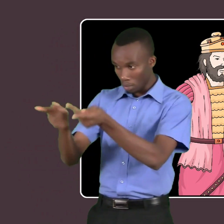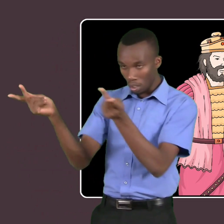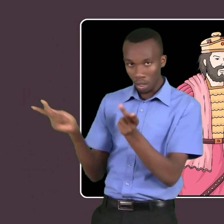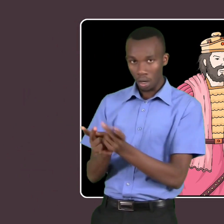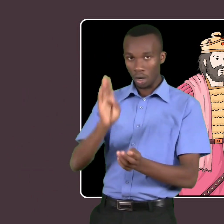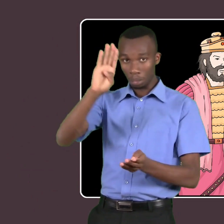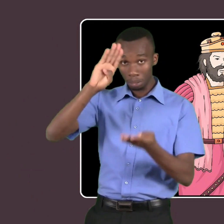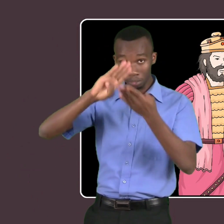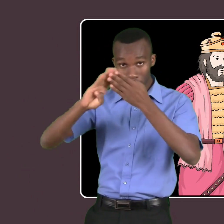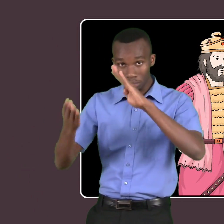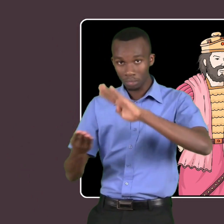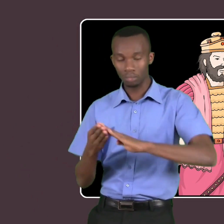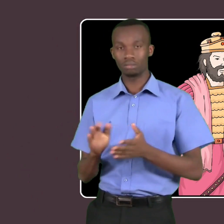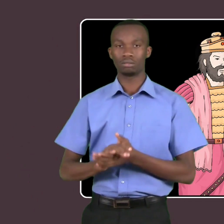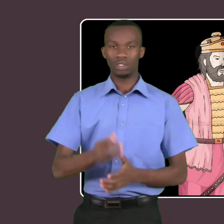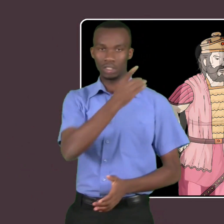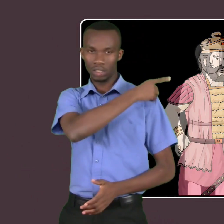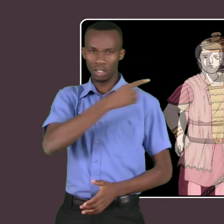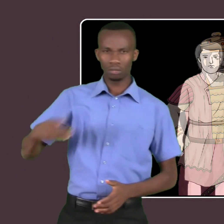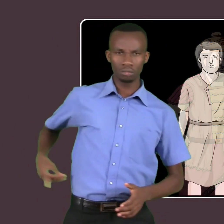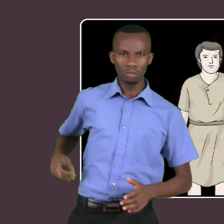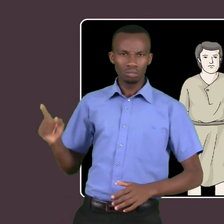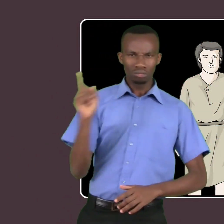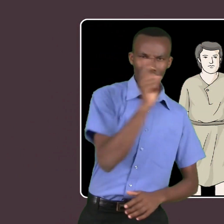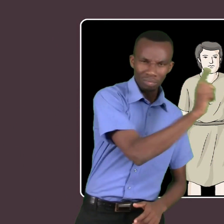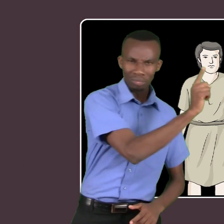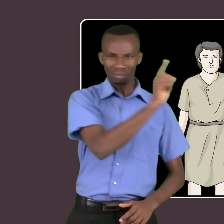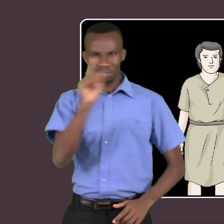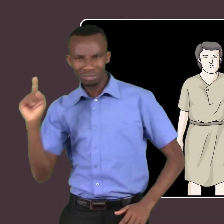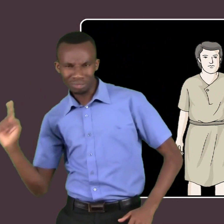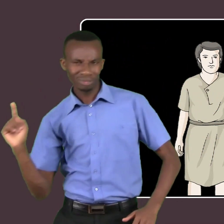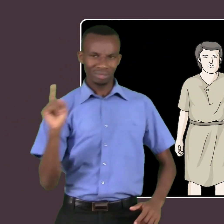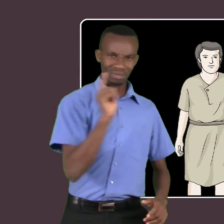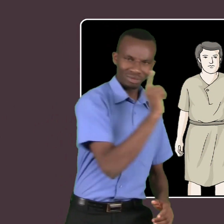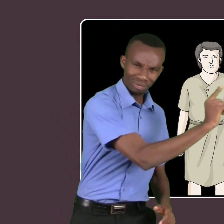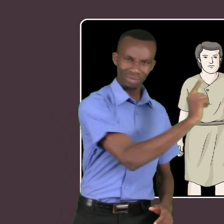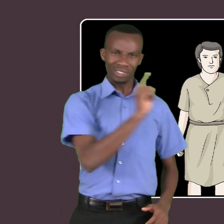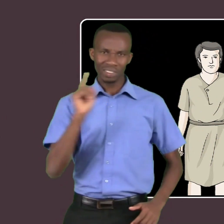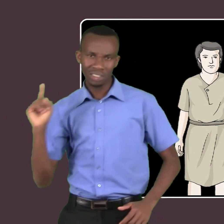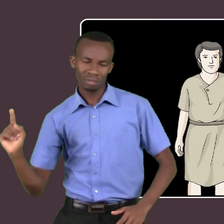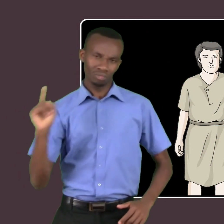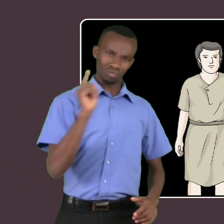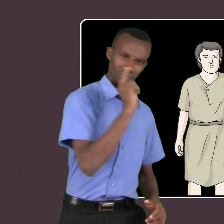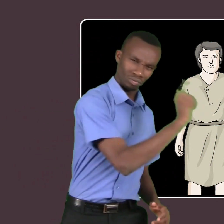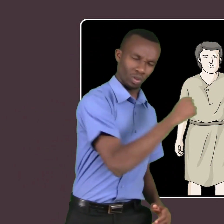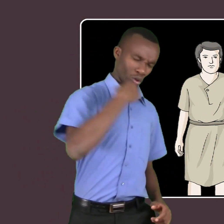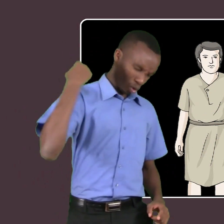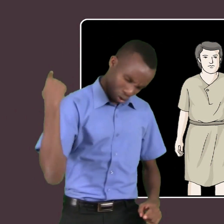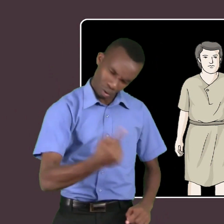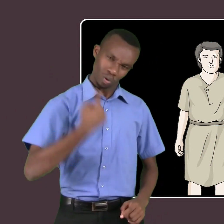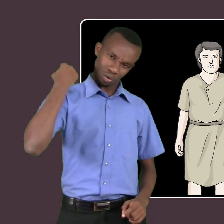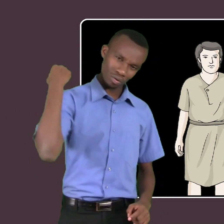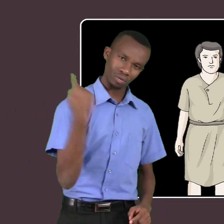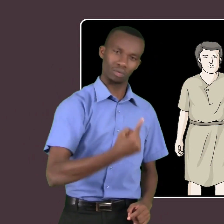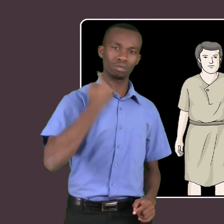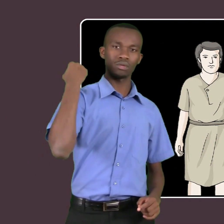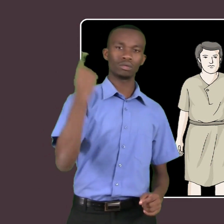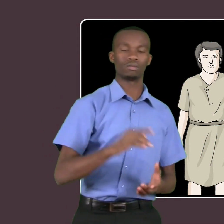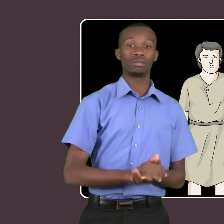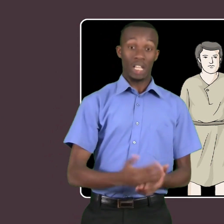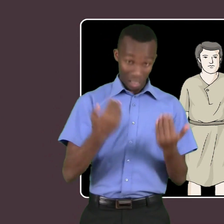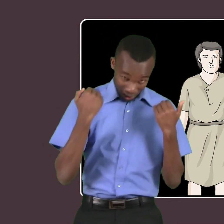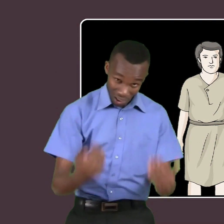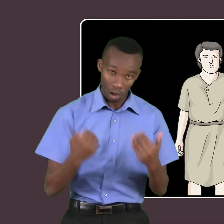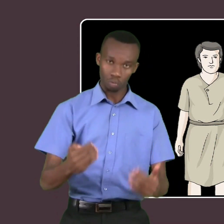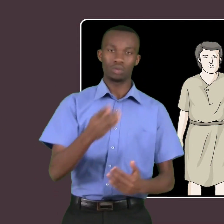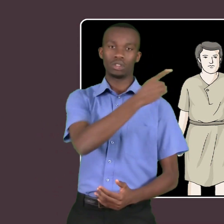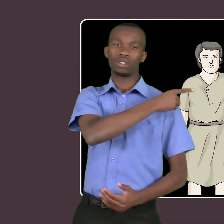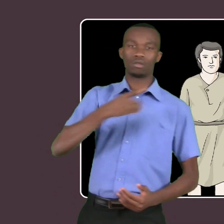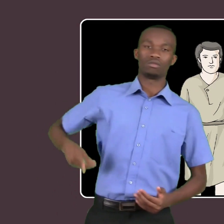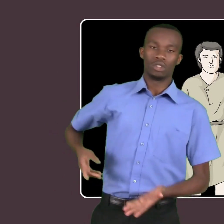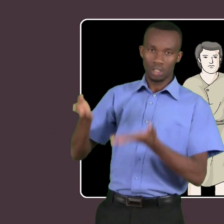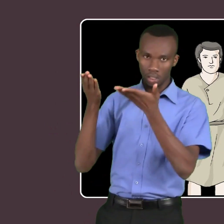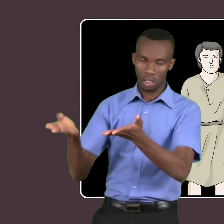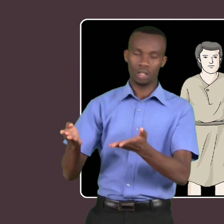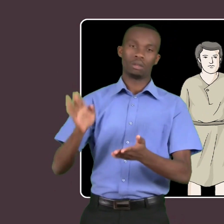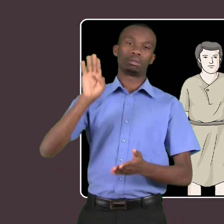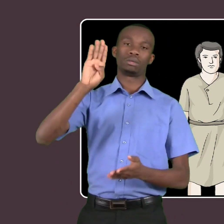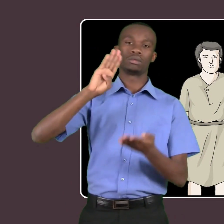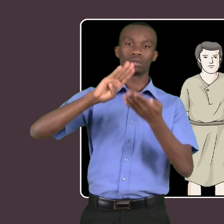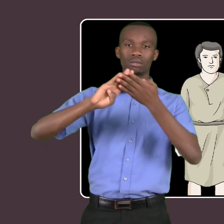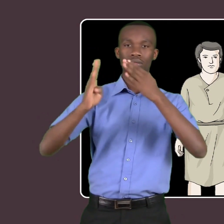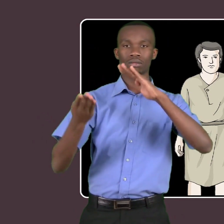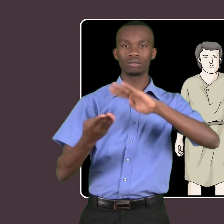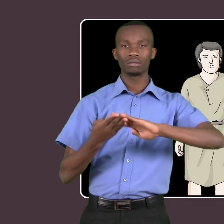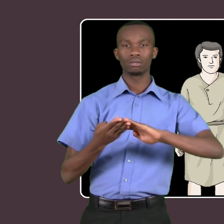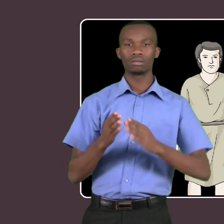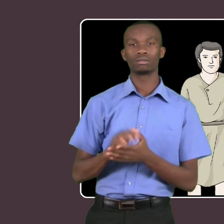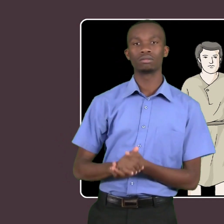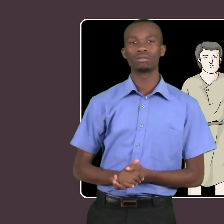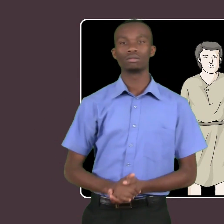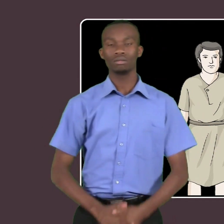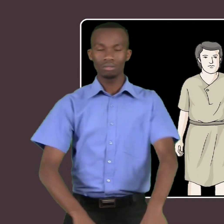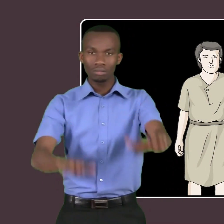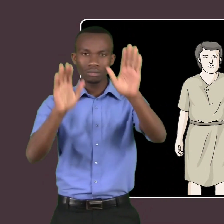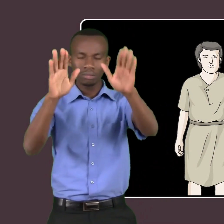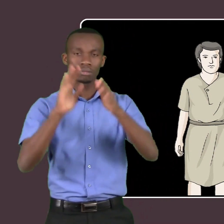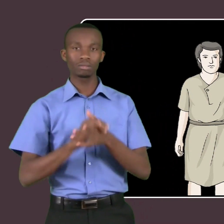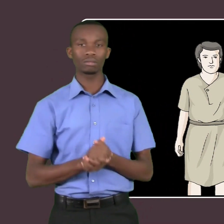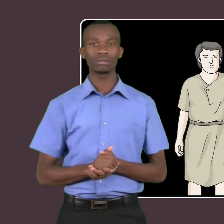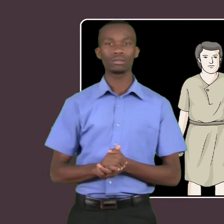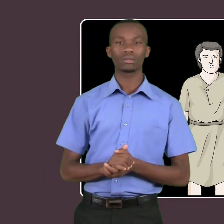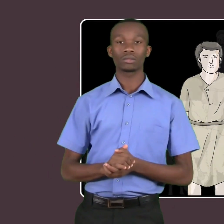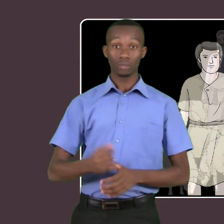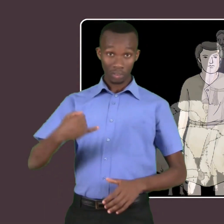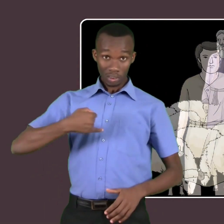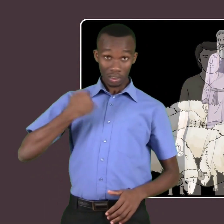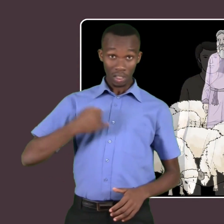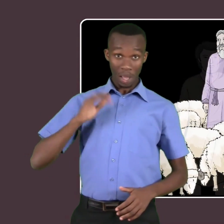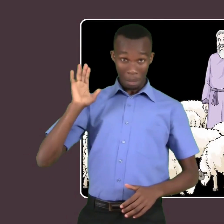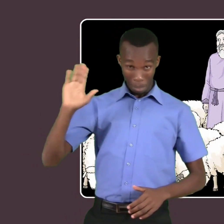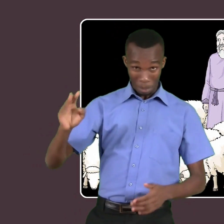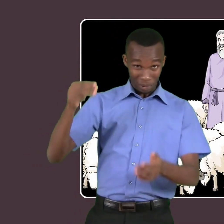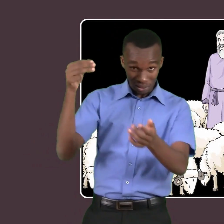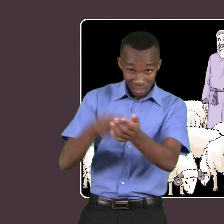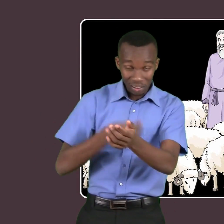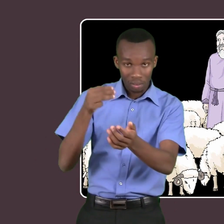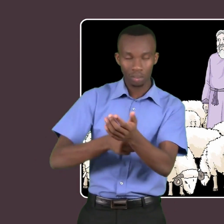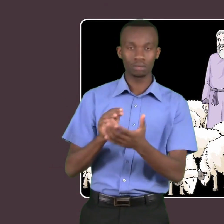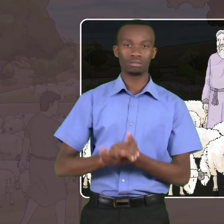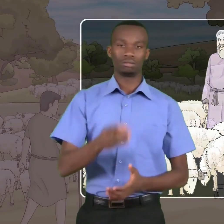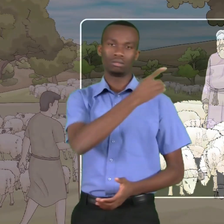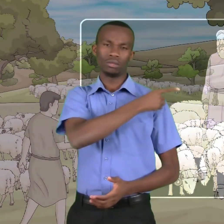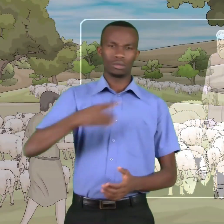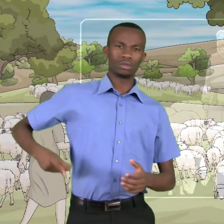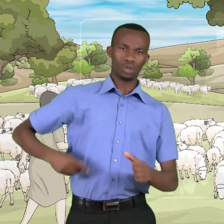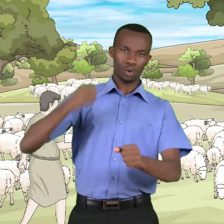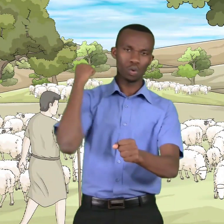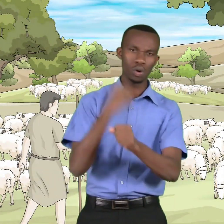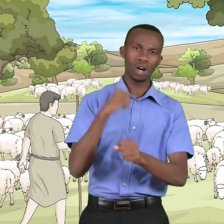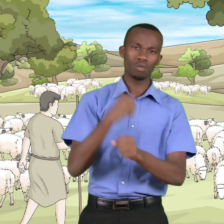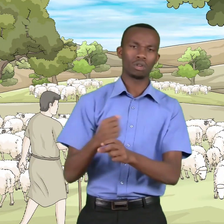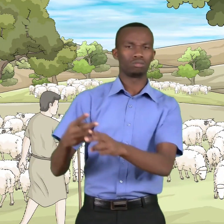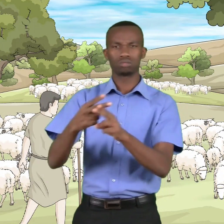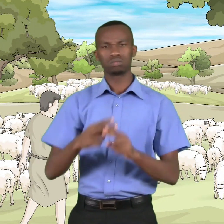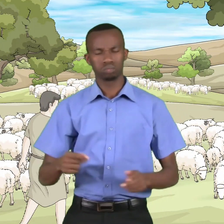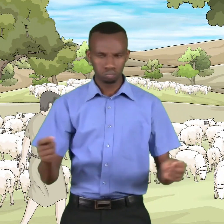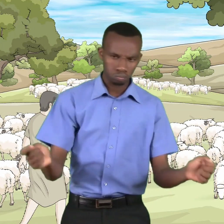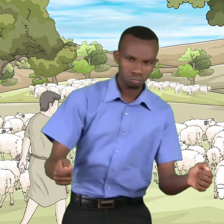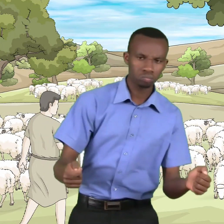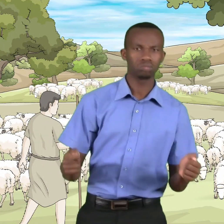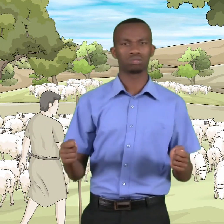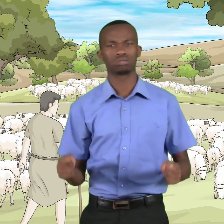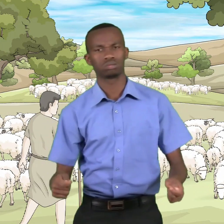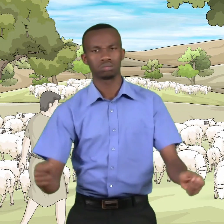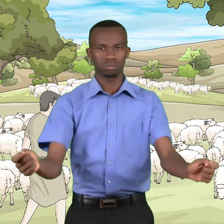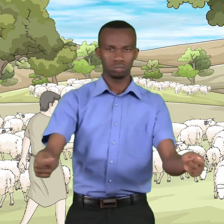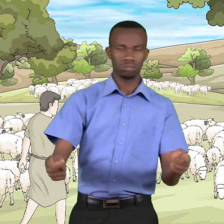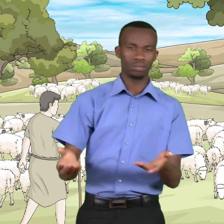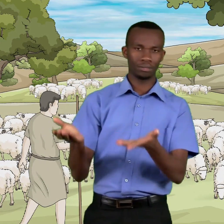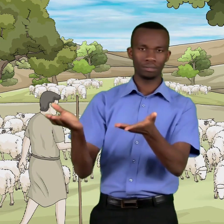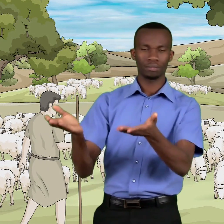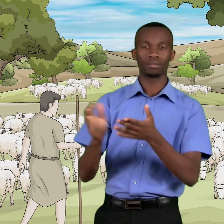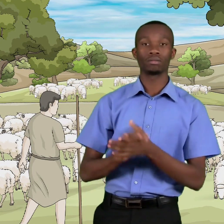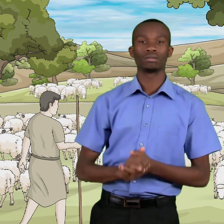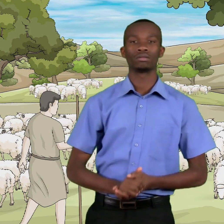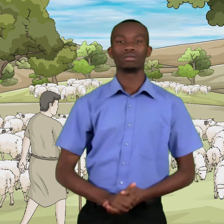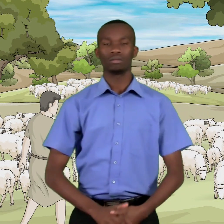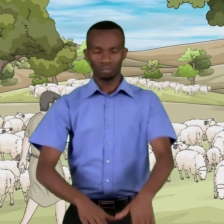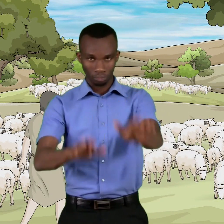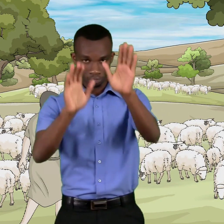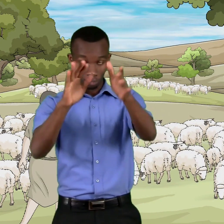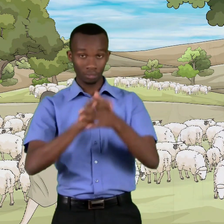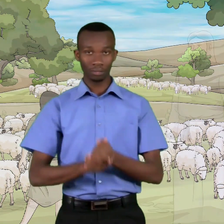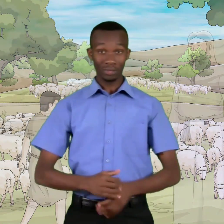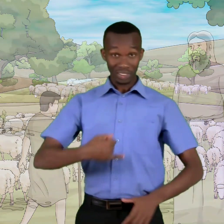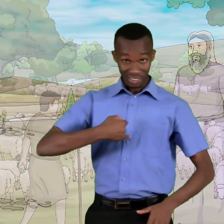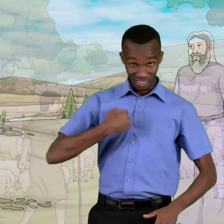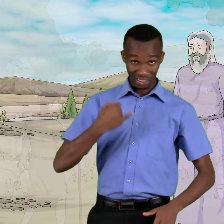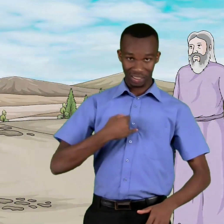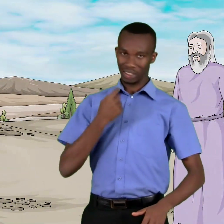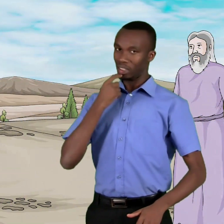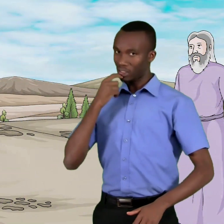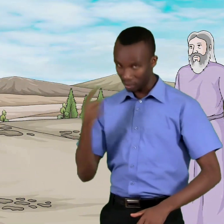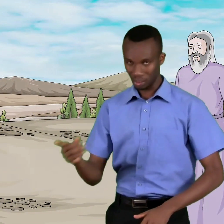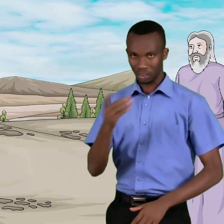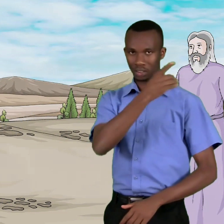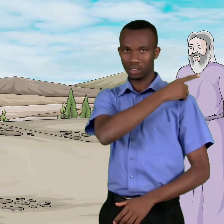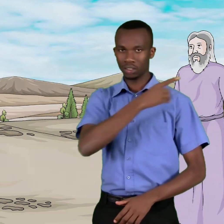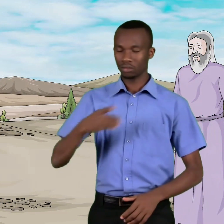And David was the youngest. The three oldest had followed Saul, but David went back and forth from Saul to tend his father’s sheep in Bethlehem. For forty days the Philistine came forward every morning and evening to take his stand.